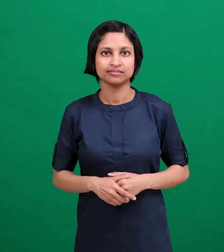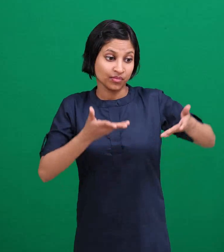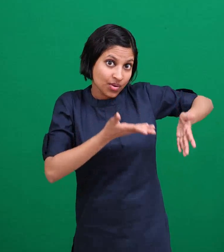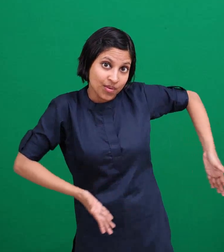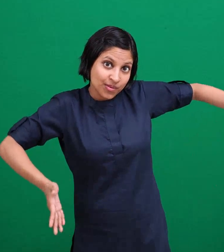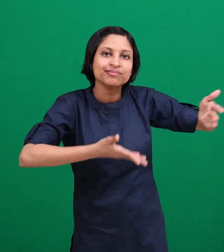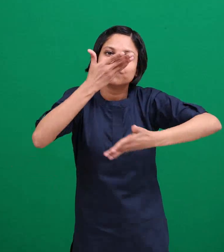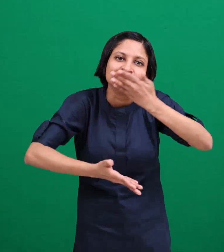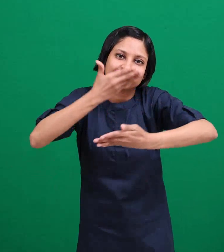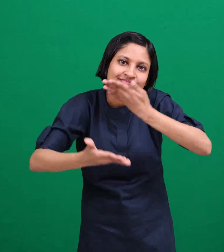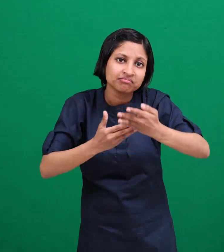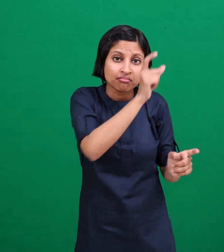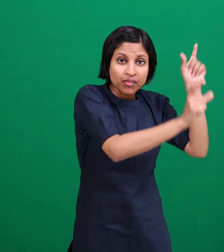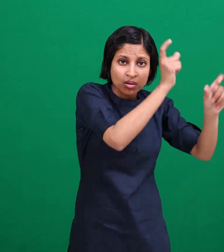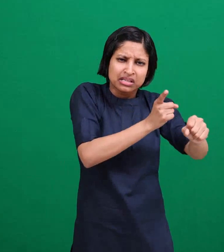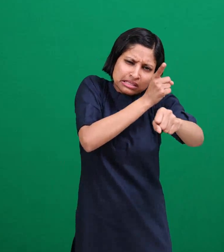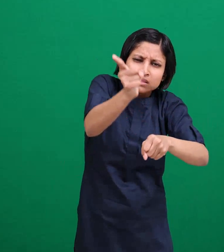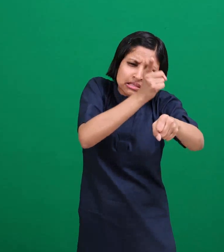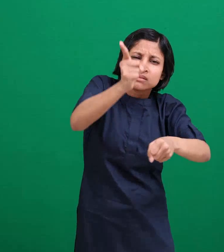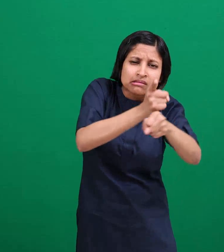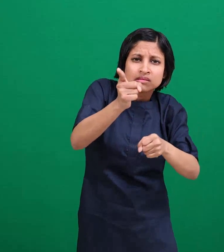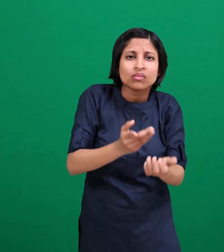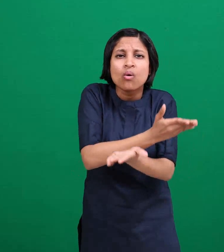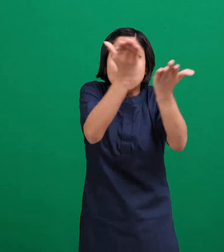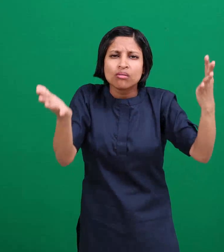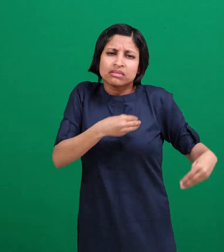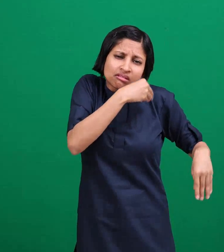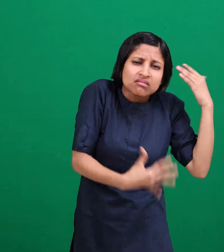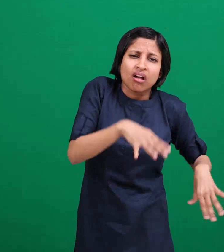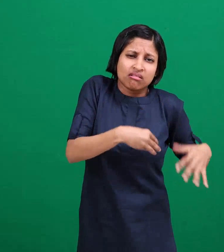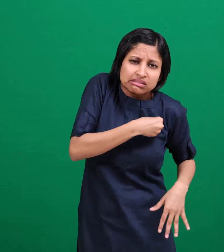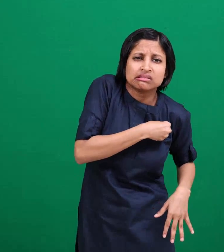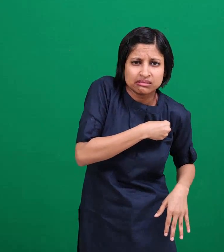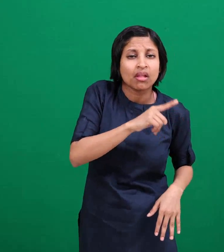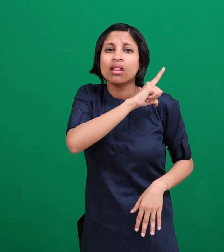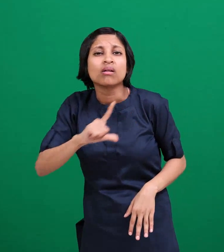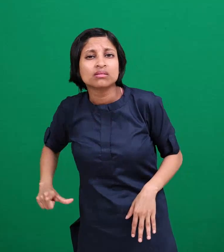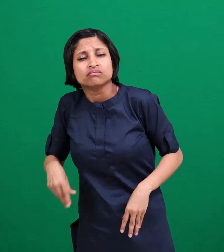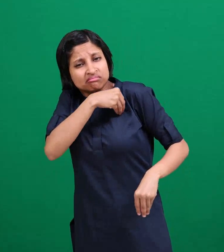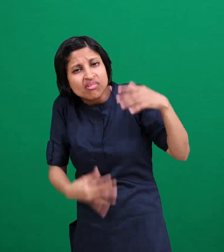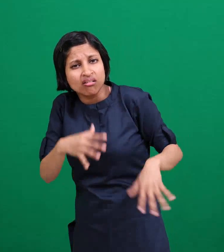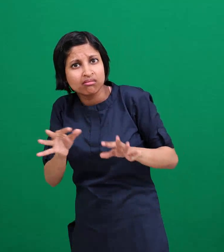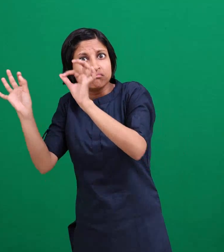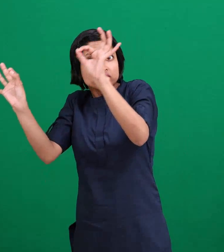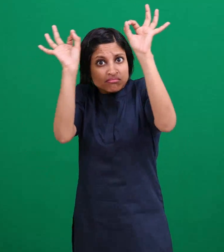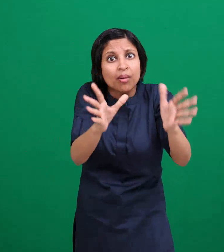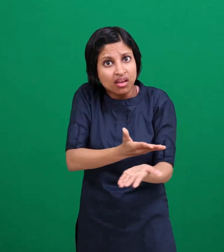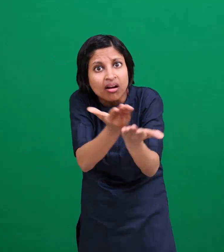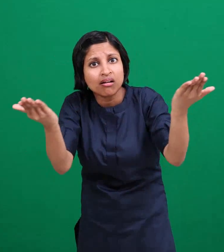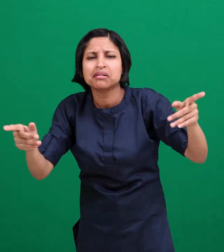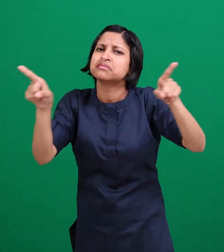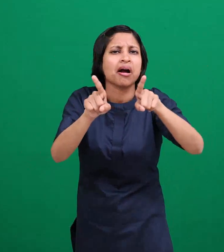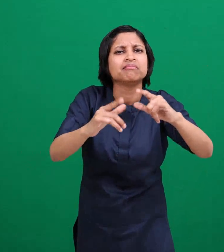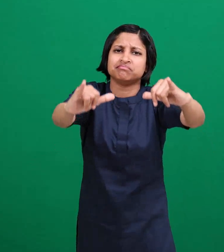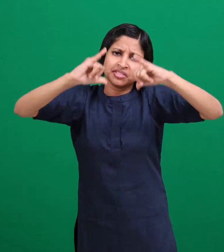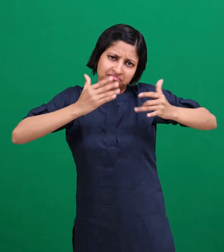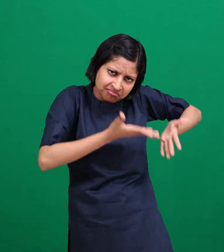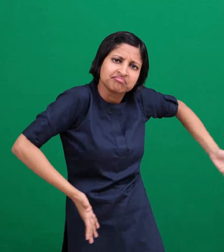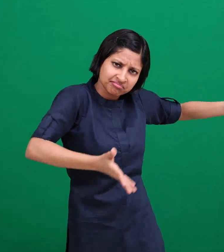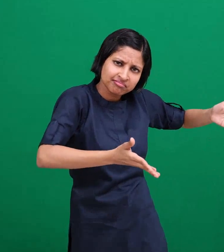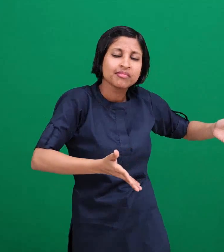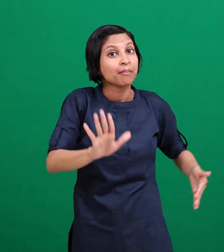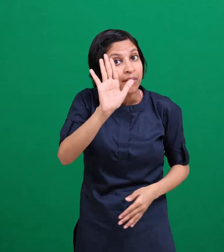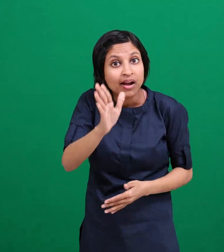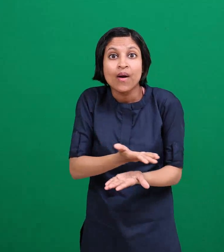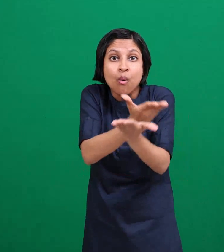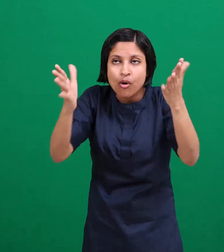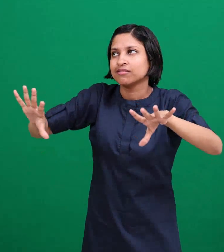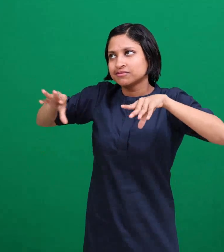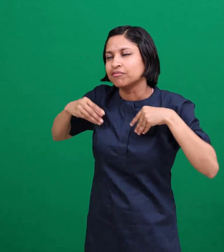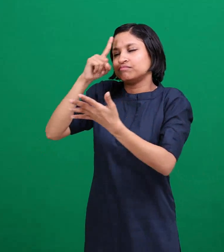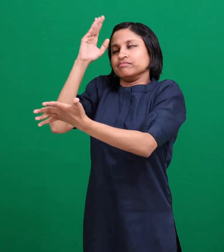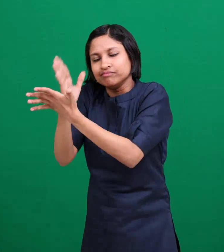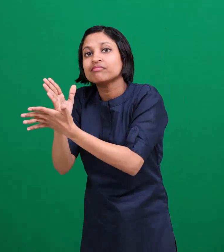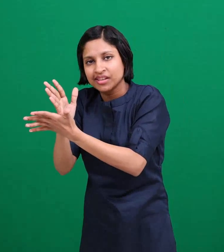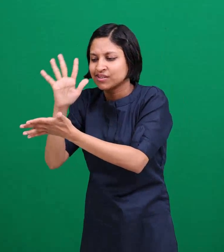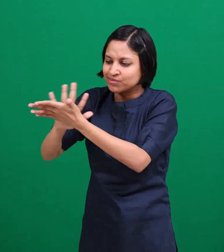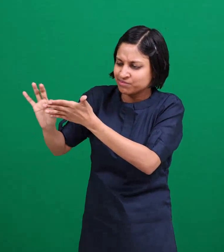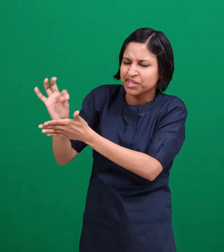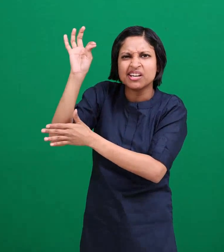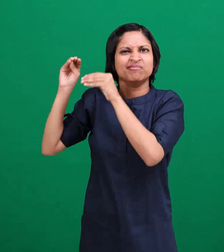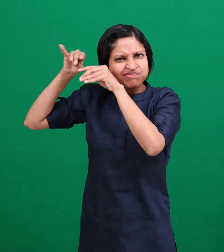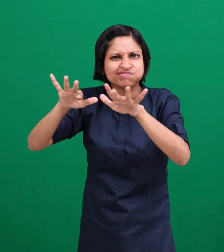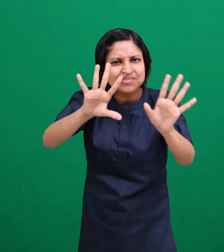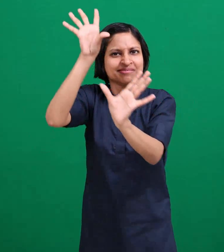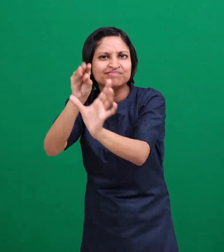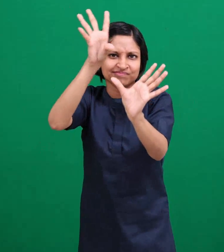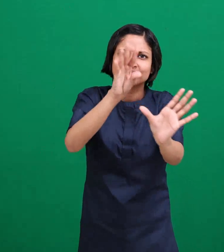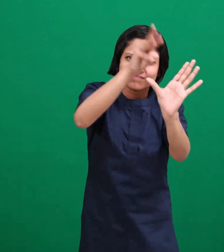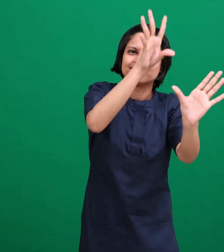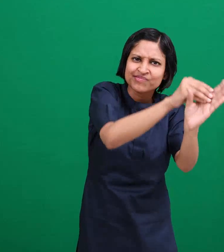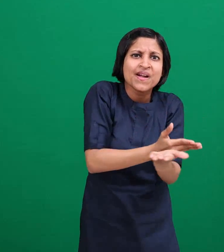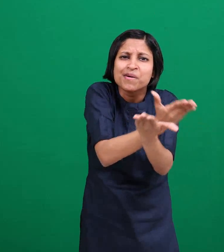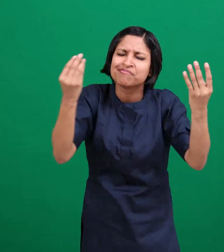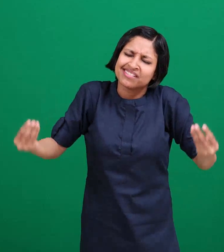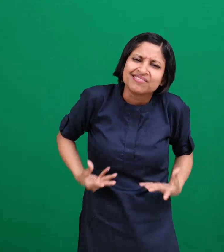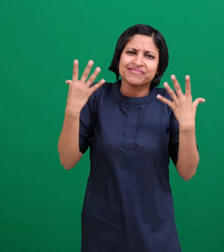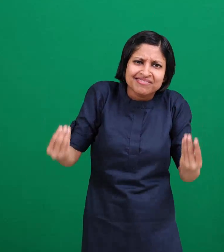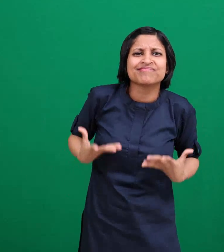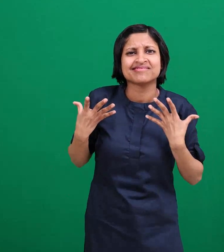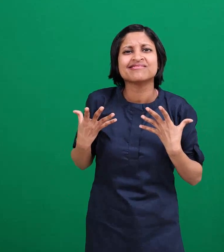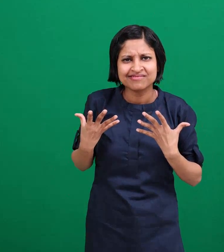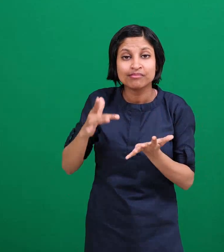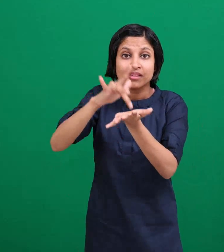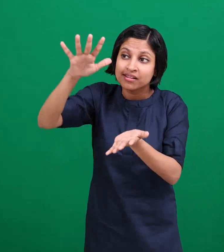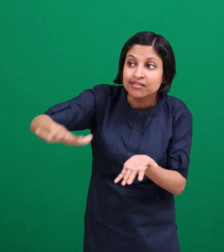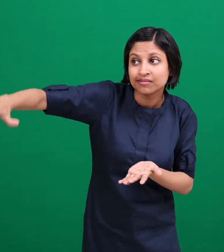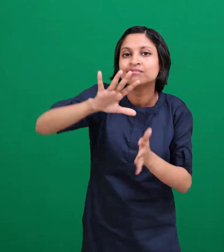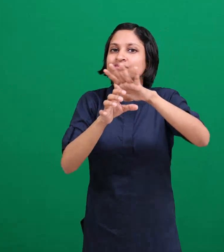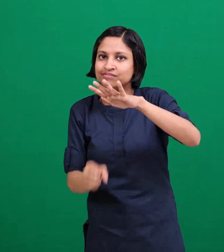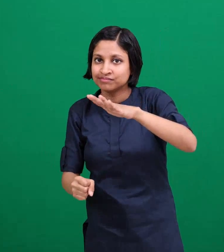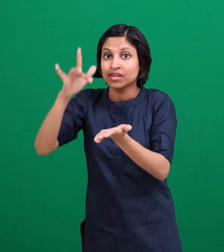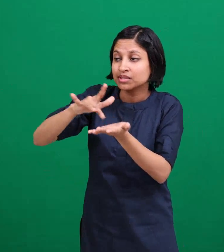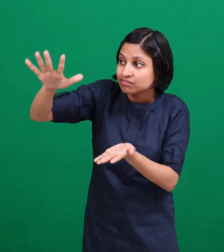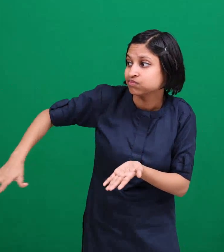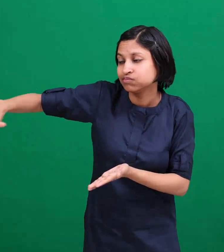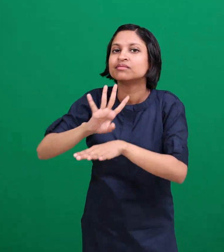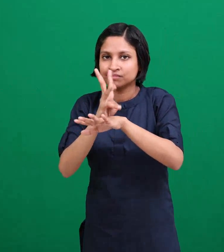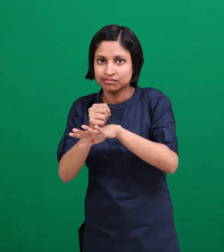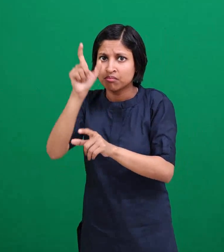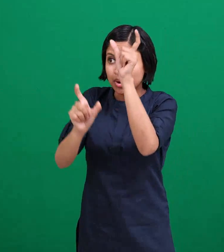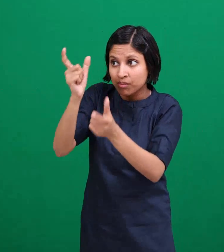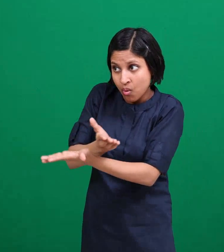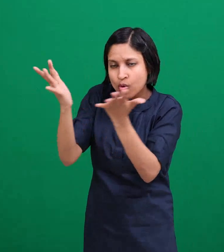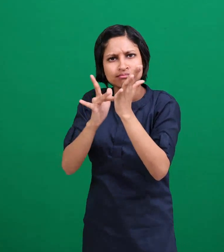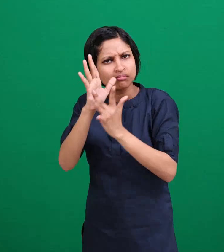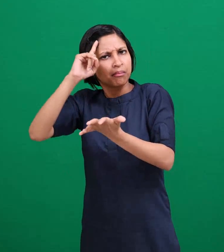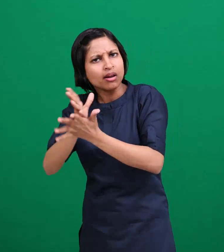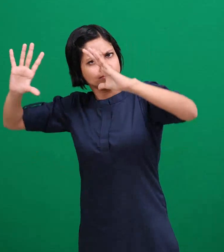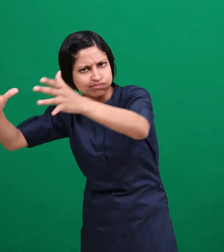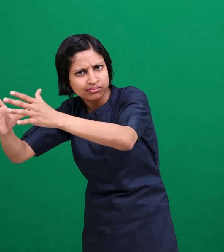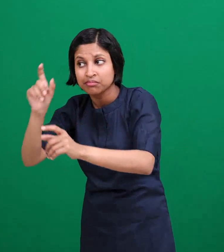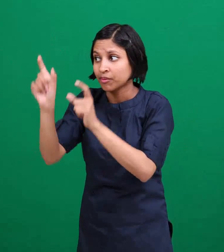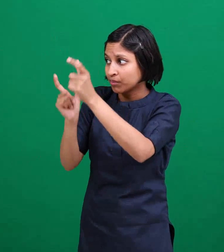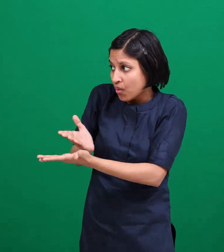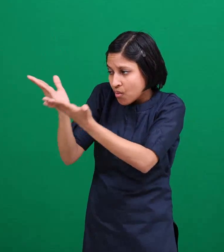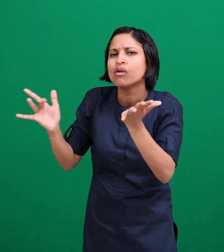And you became imitators of us and of the Lord when you welcomed the message with the joy of the Holy Spirit, in spite of your great suffering.